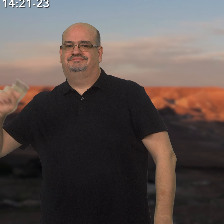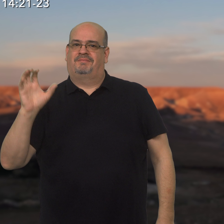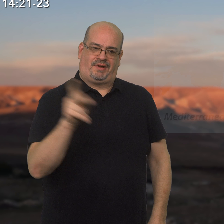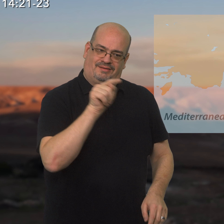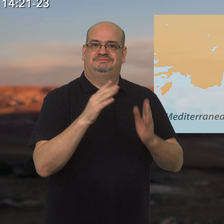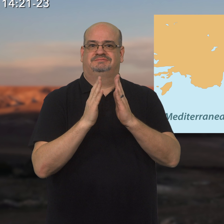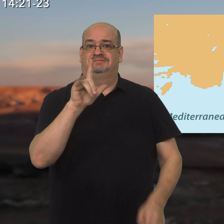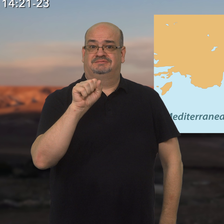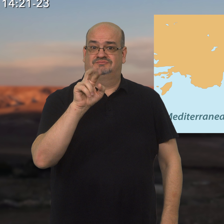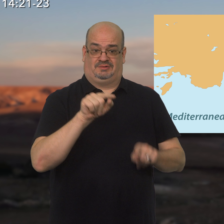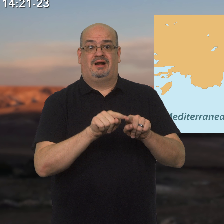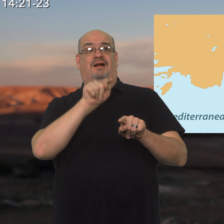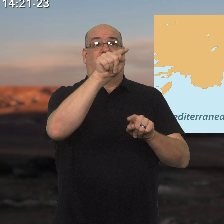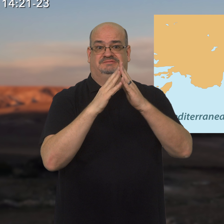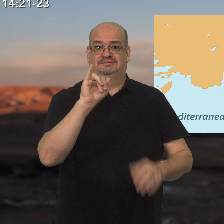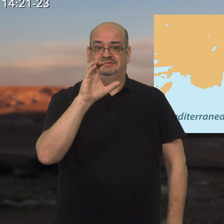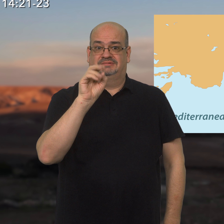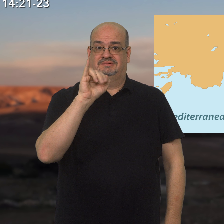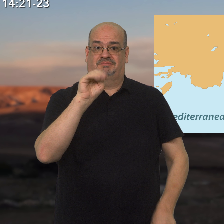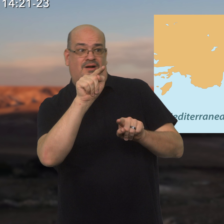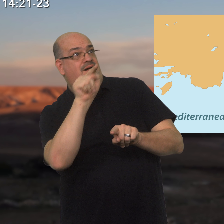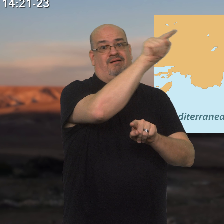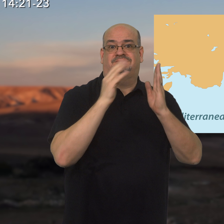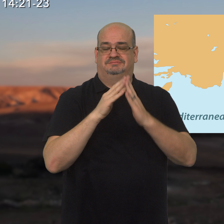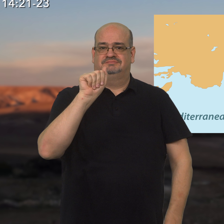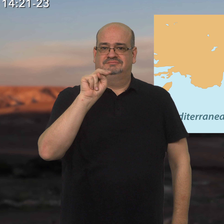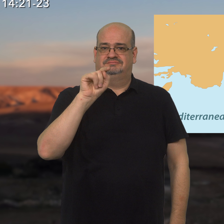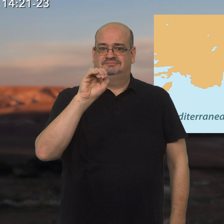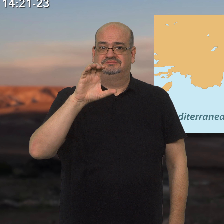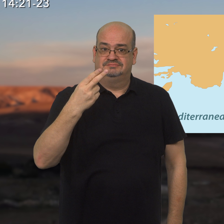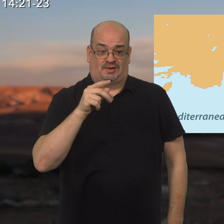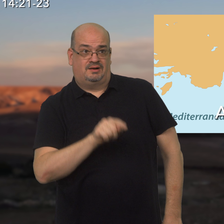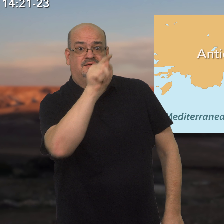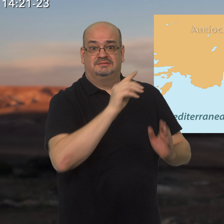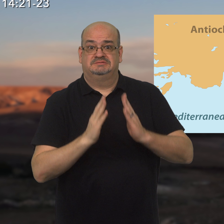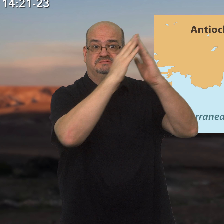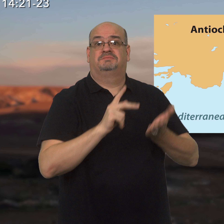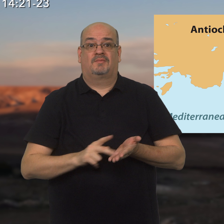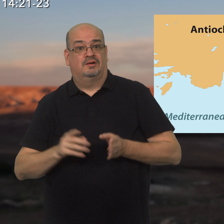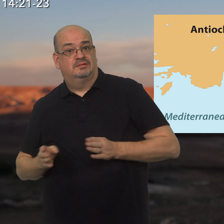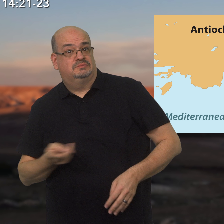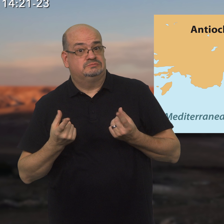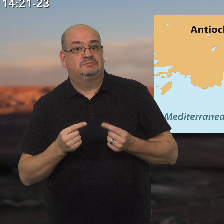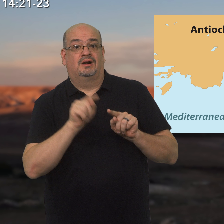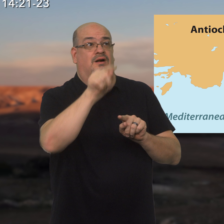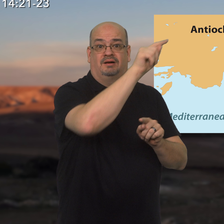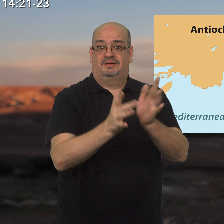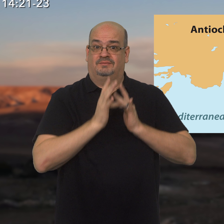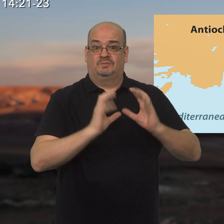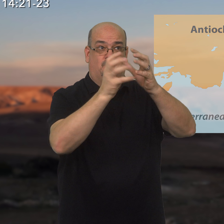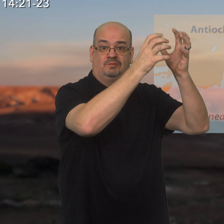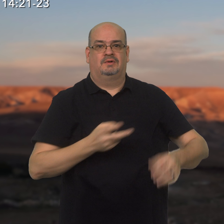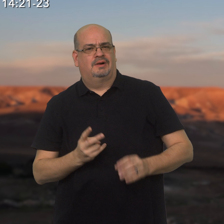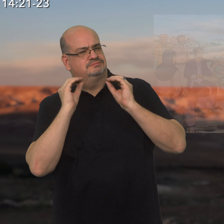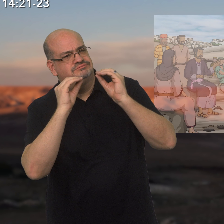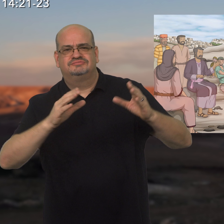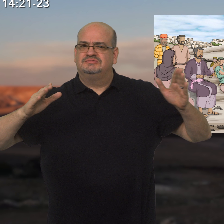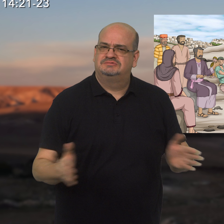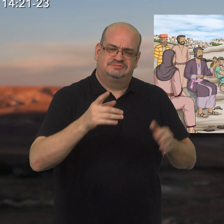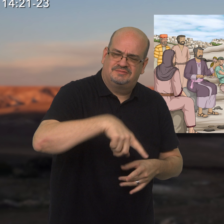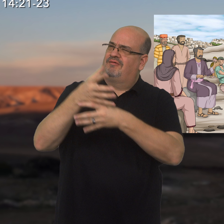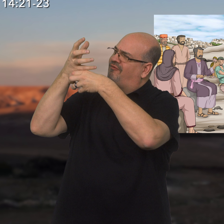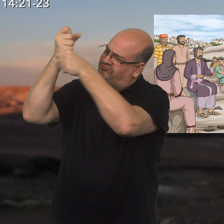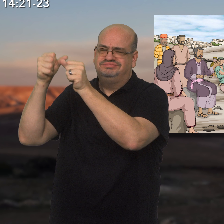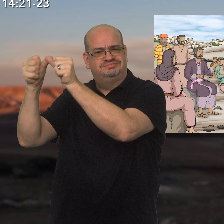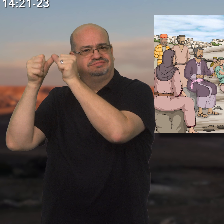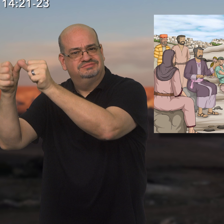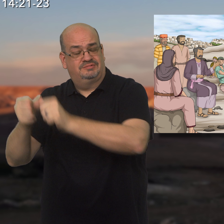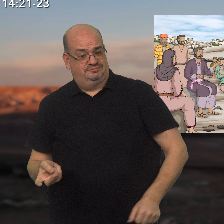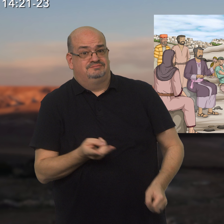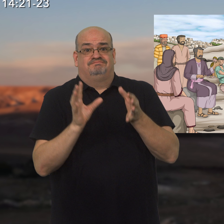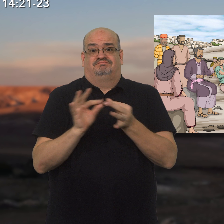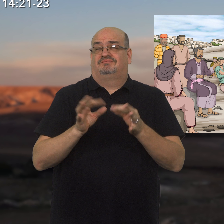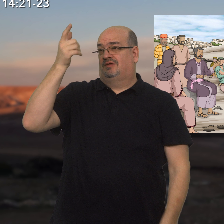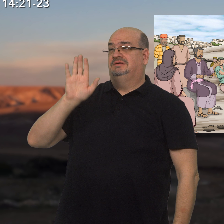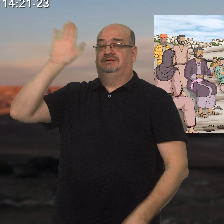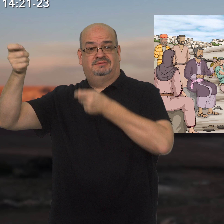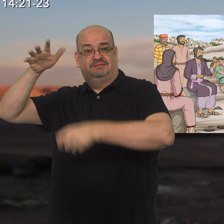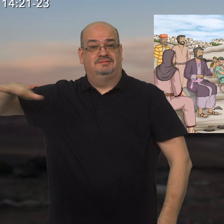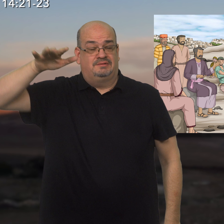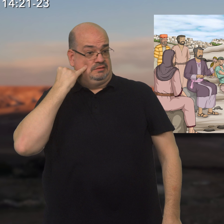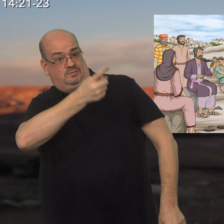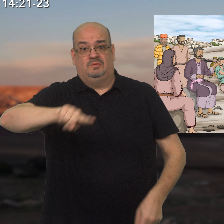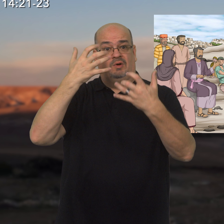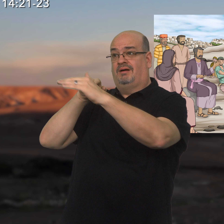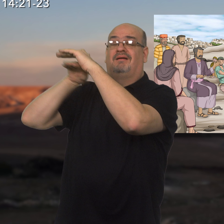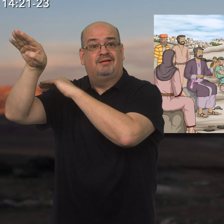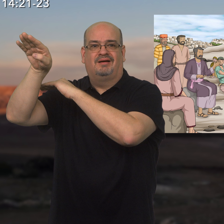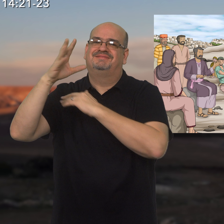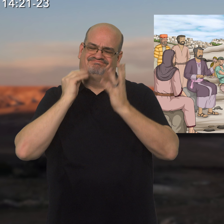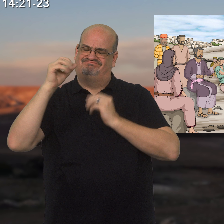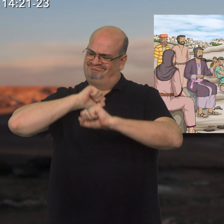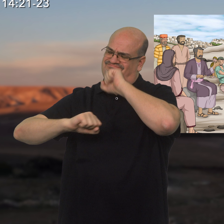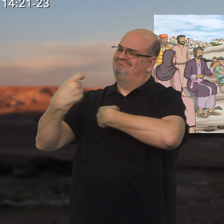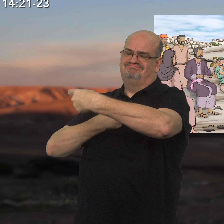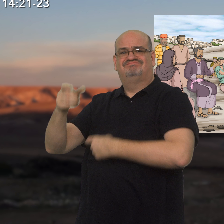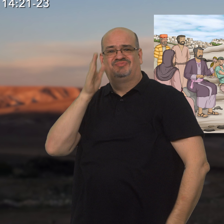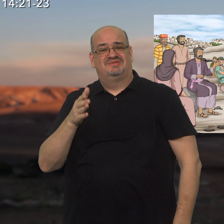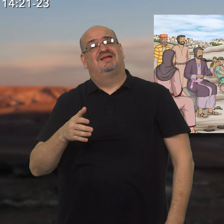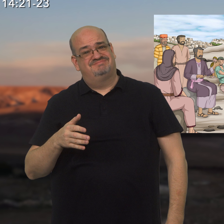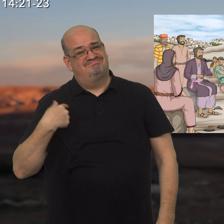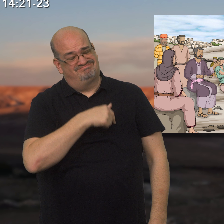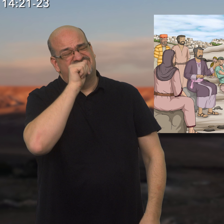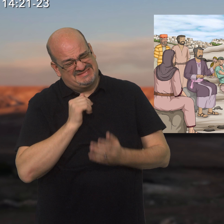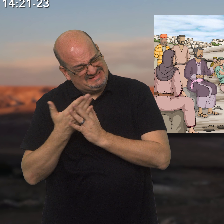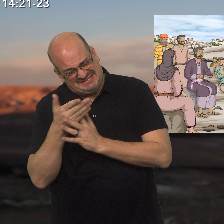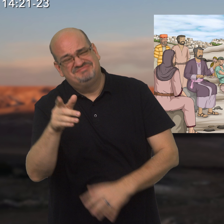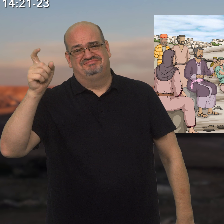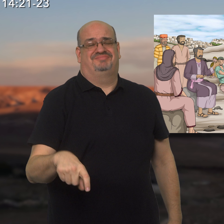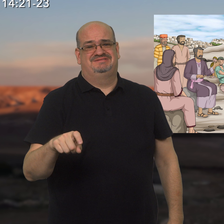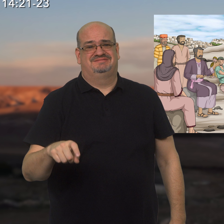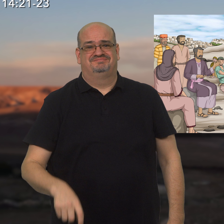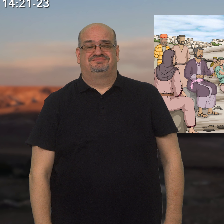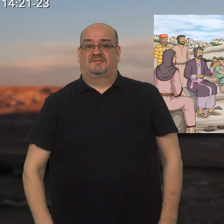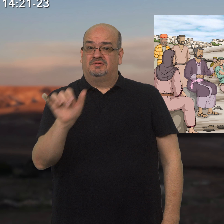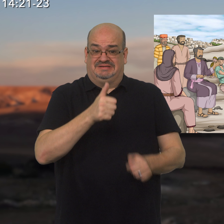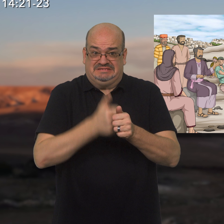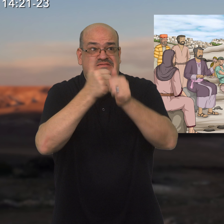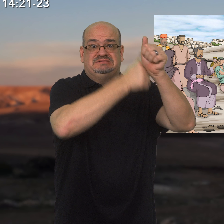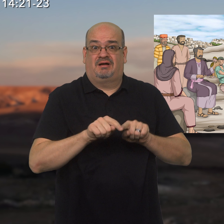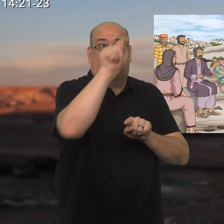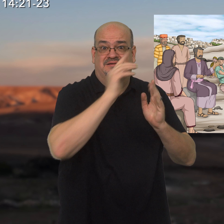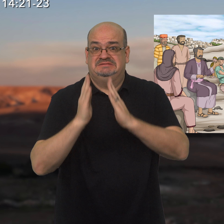Then they returned to Lystra, Iconium, and Antioch, strengthening the souls of the disciples and encouraging them to continue in the faith.